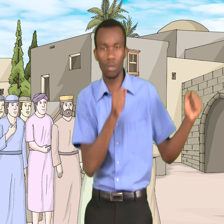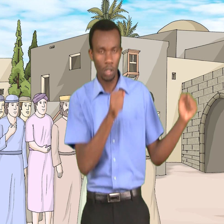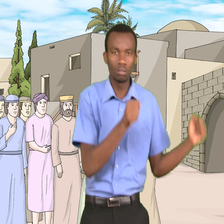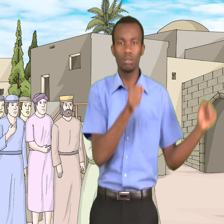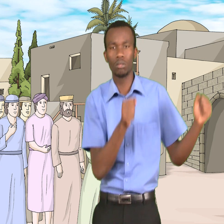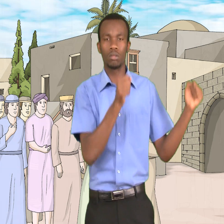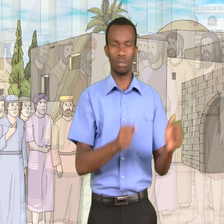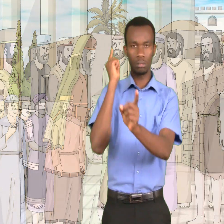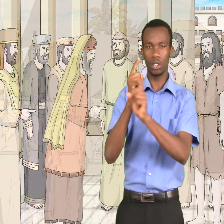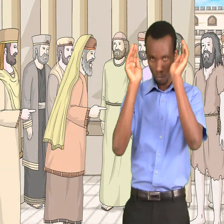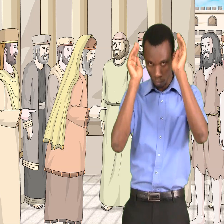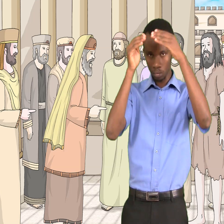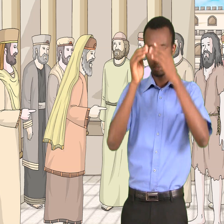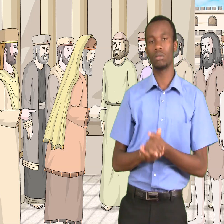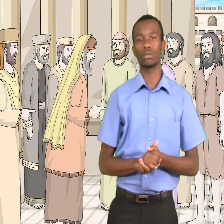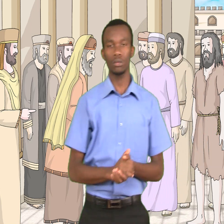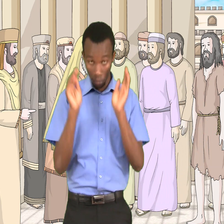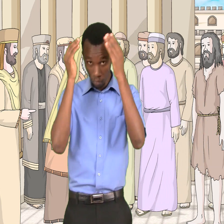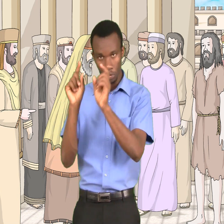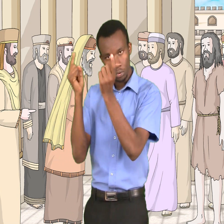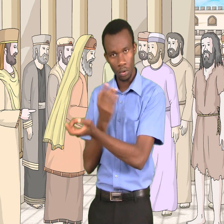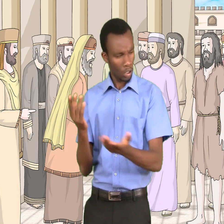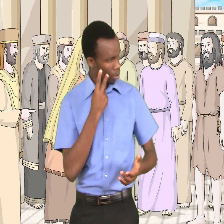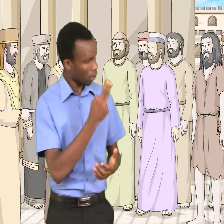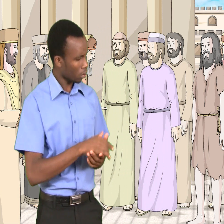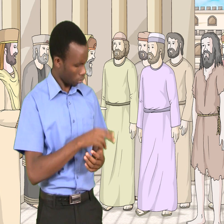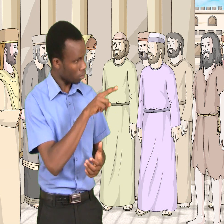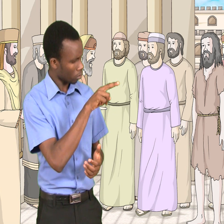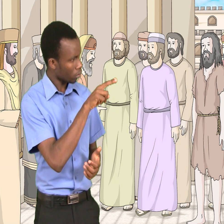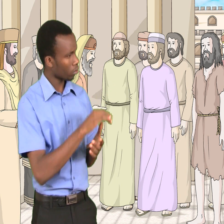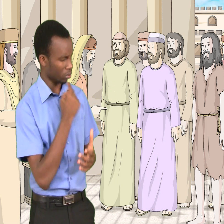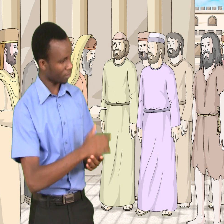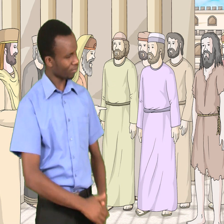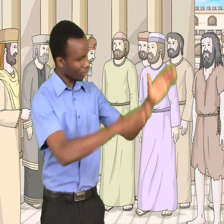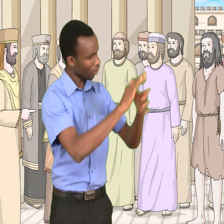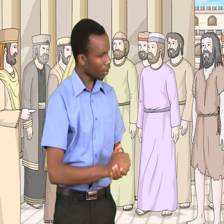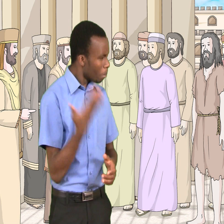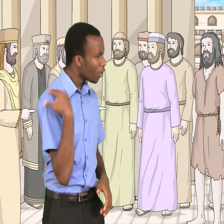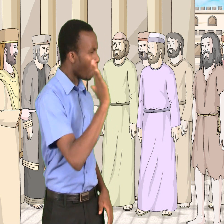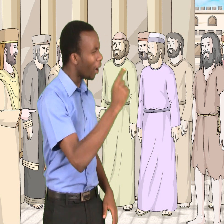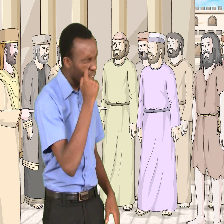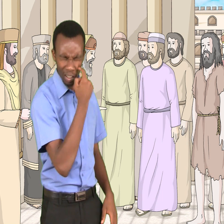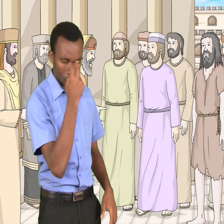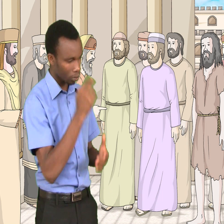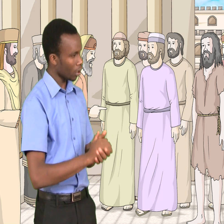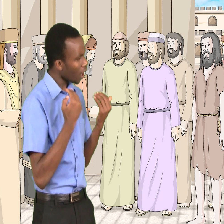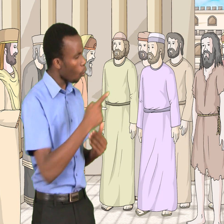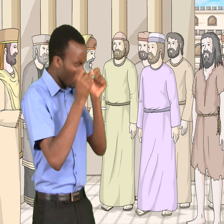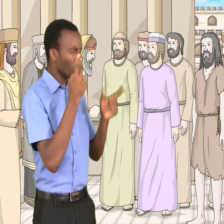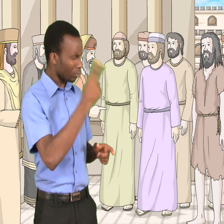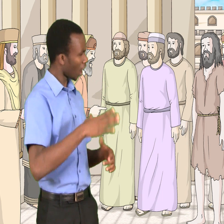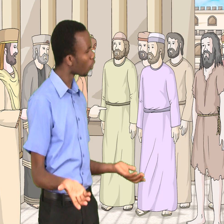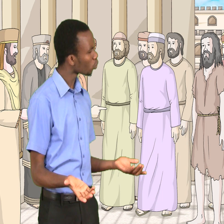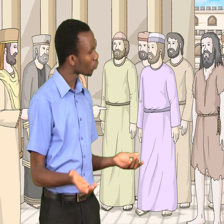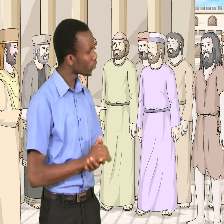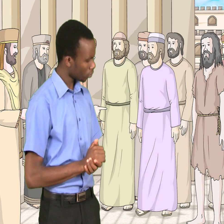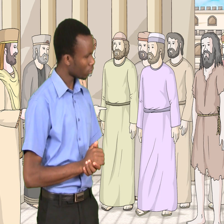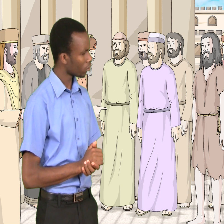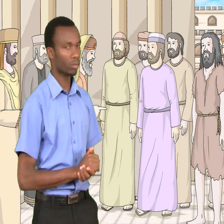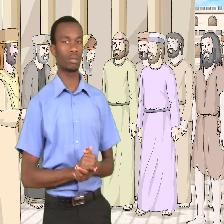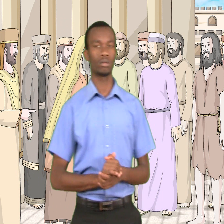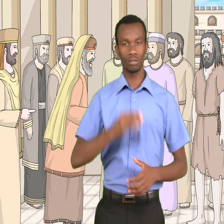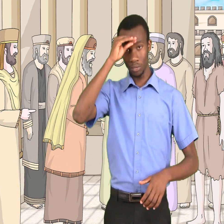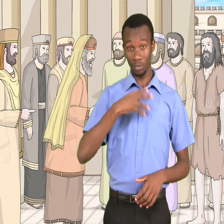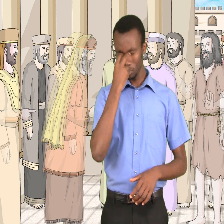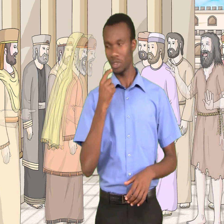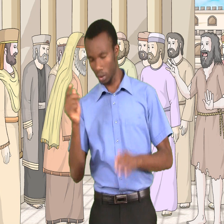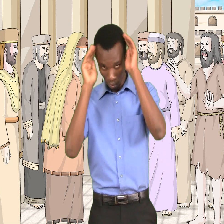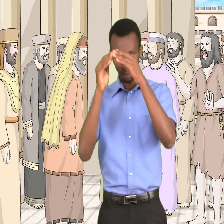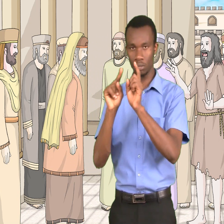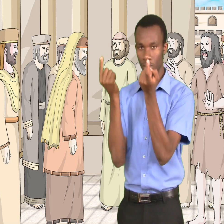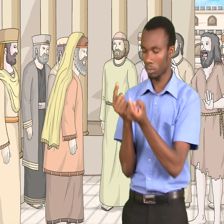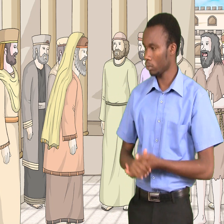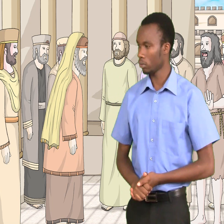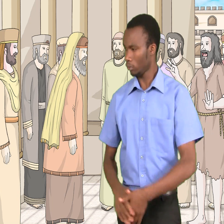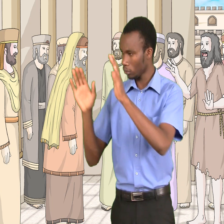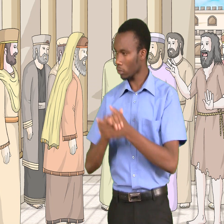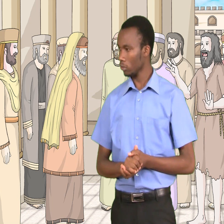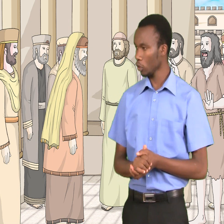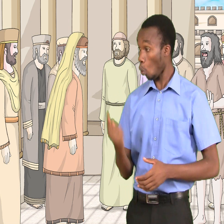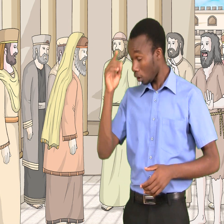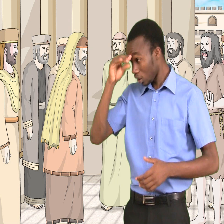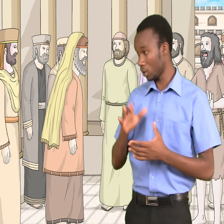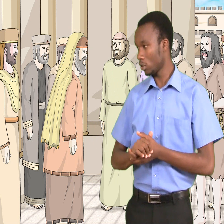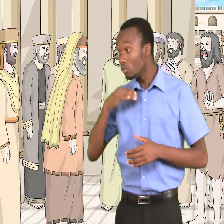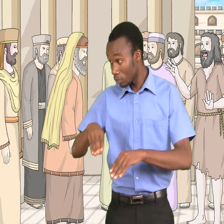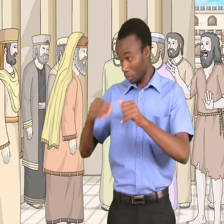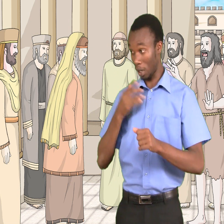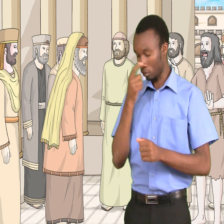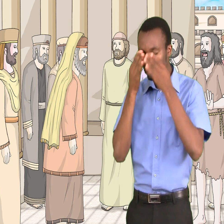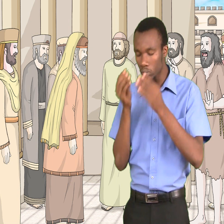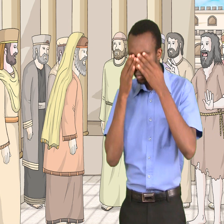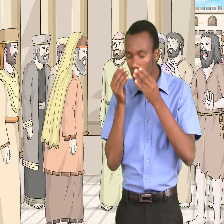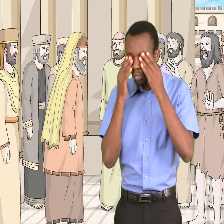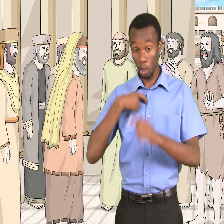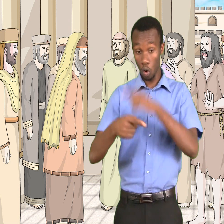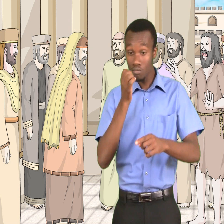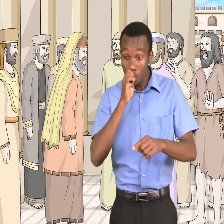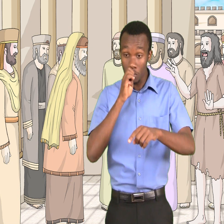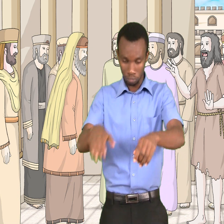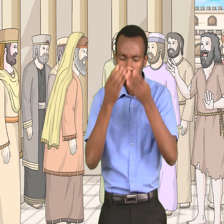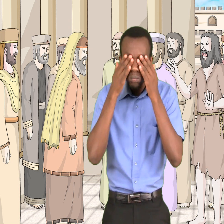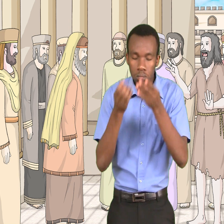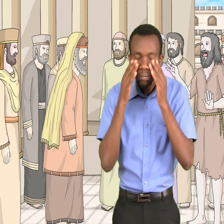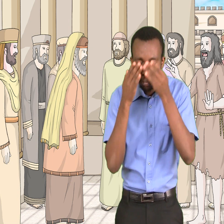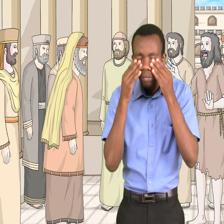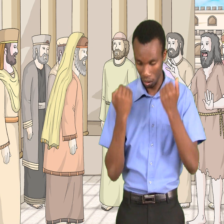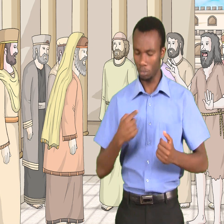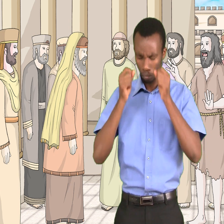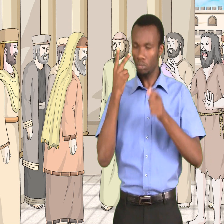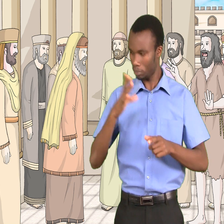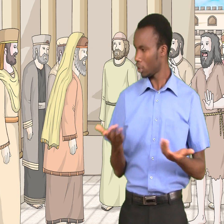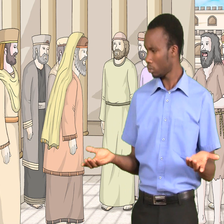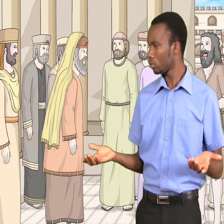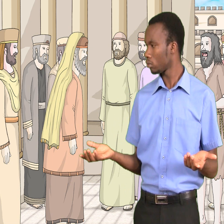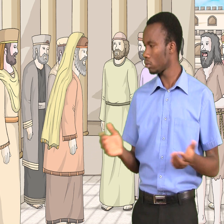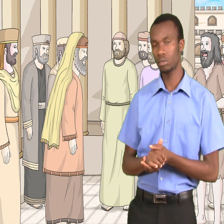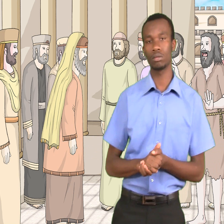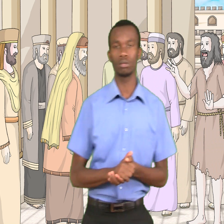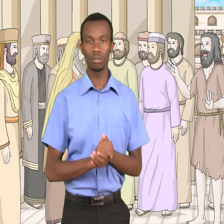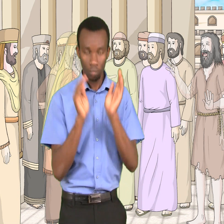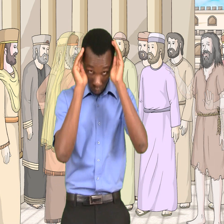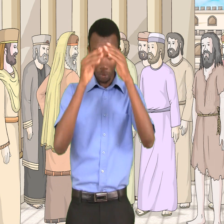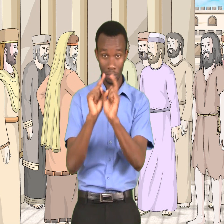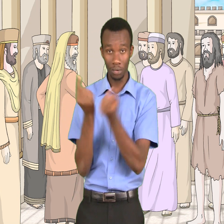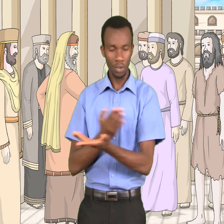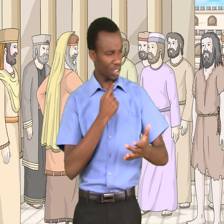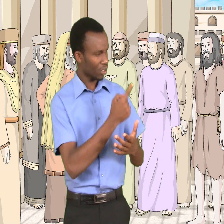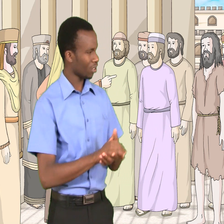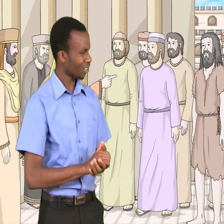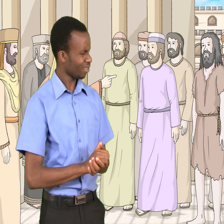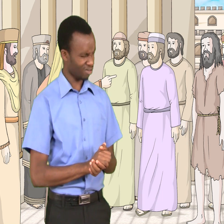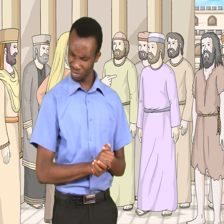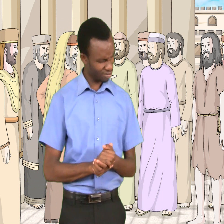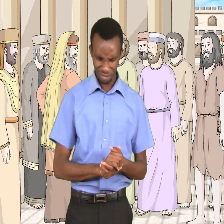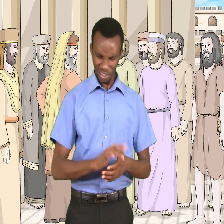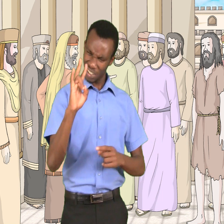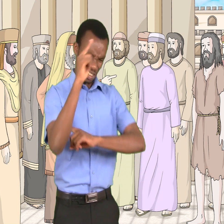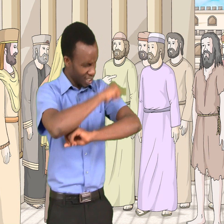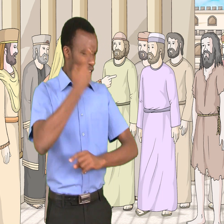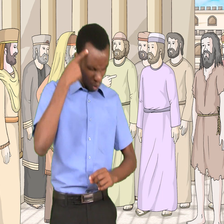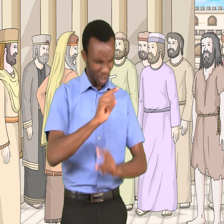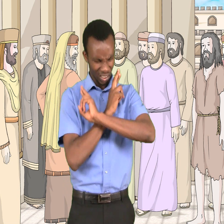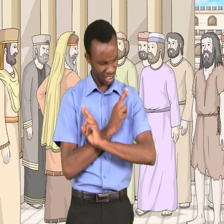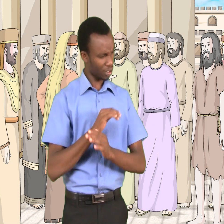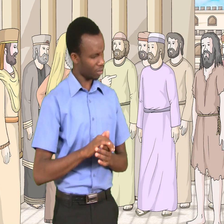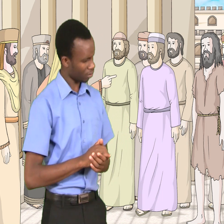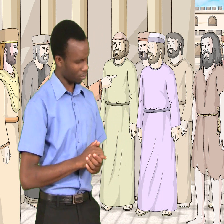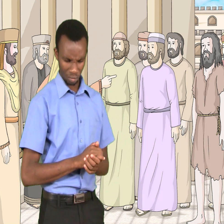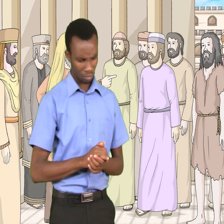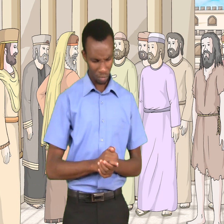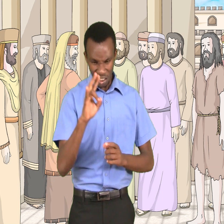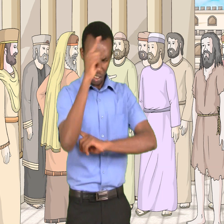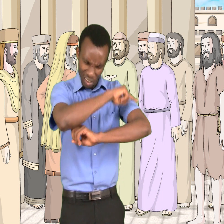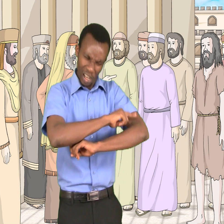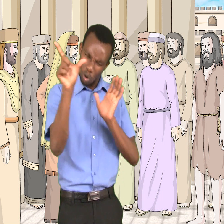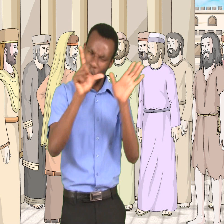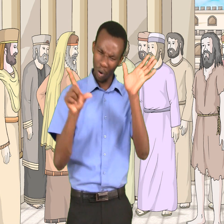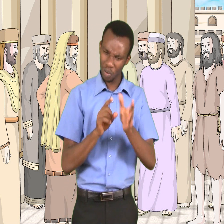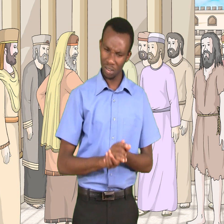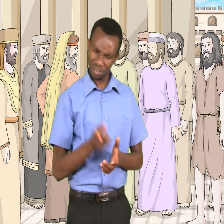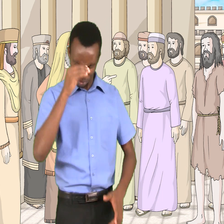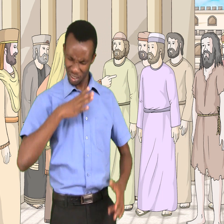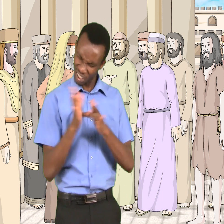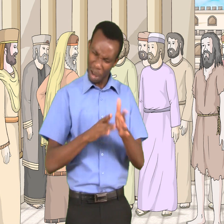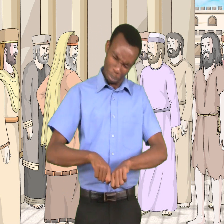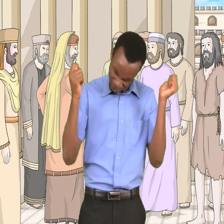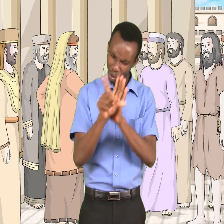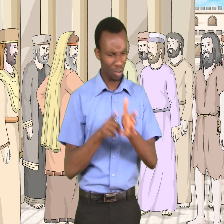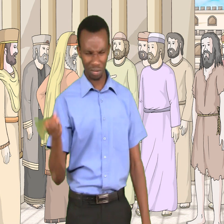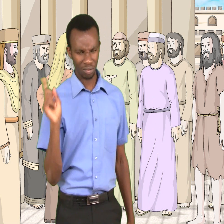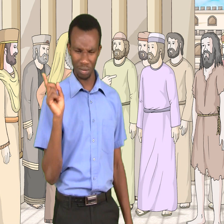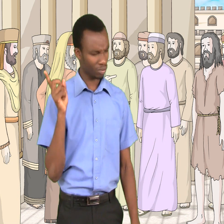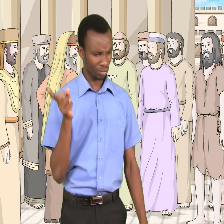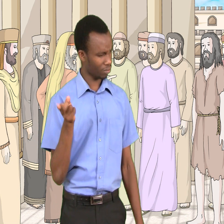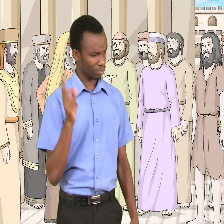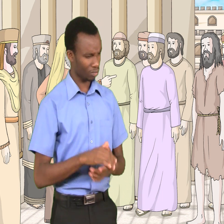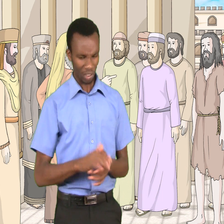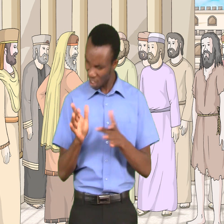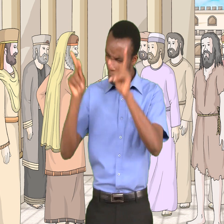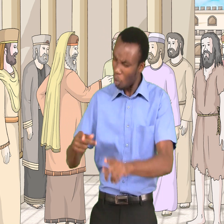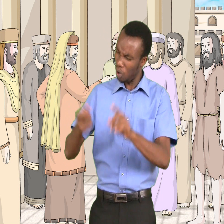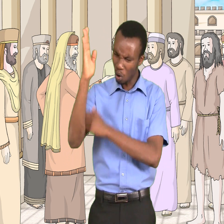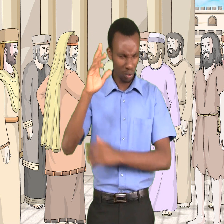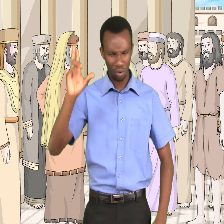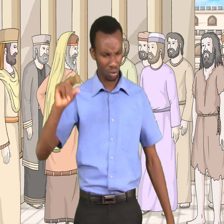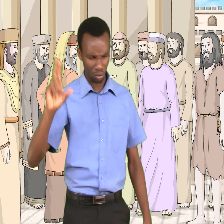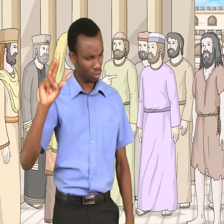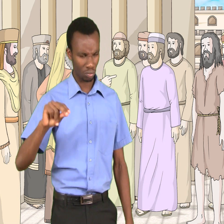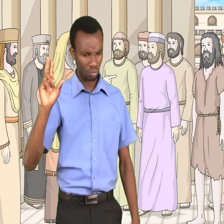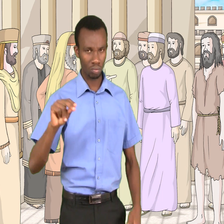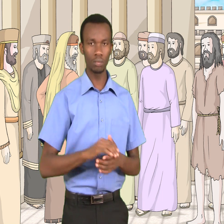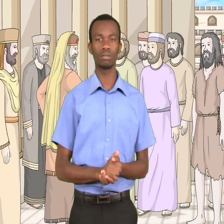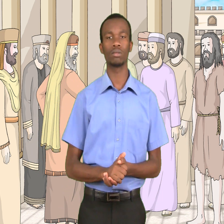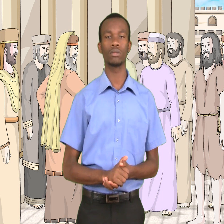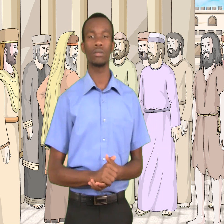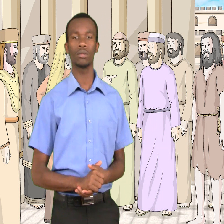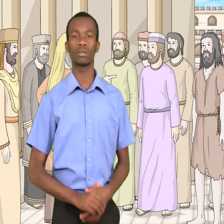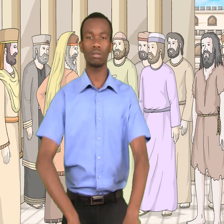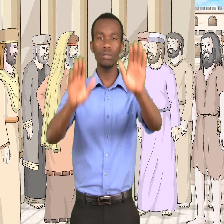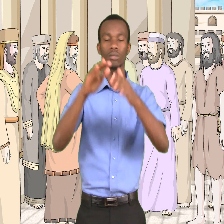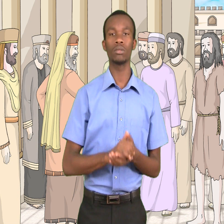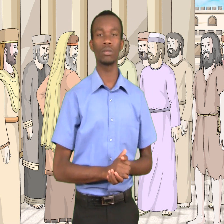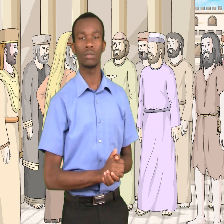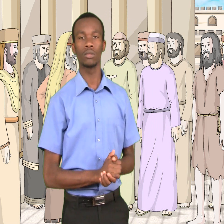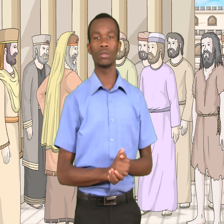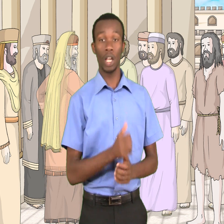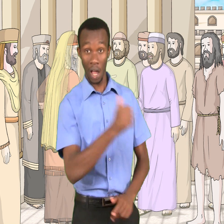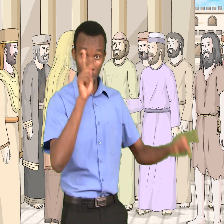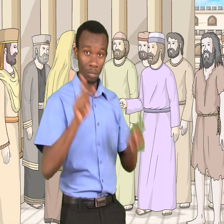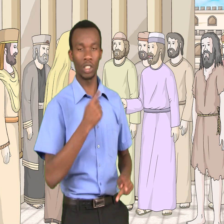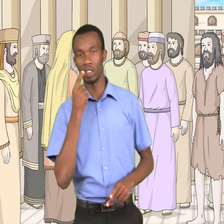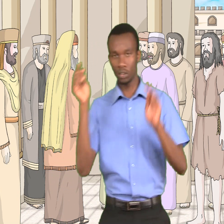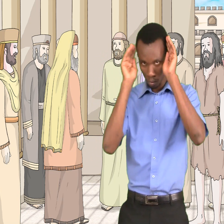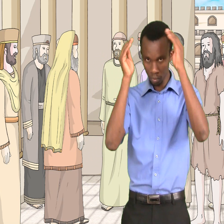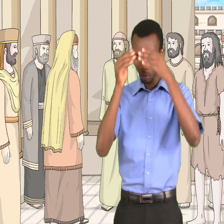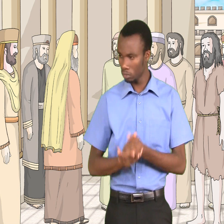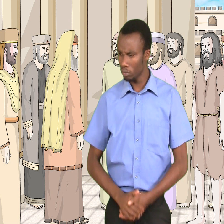Now the day on which Jesus had made the mud and opened his eyes was a Sabbath. So the Pharisees also asked him how he had received his sight. The man answered, “He put mud on my eyes, and I washed, and now I can see.”